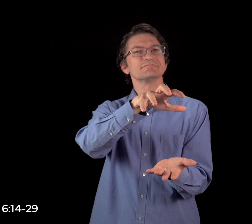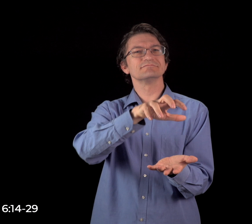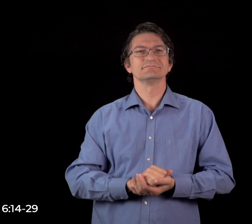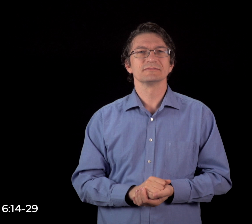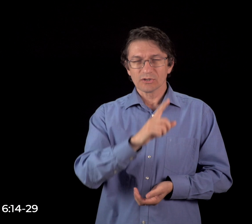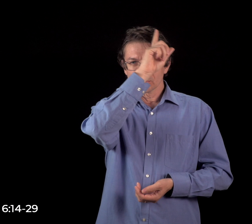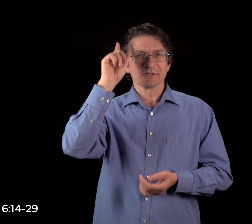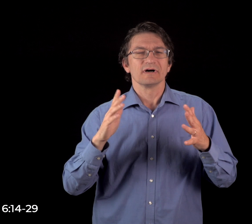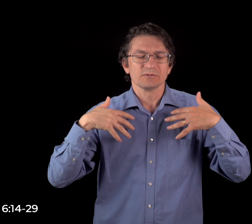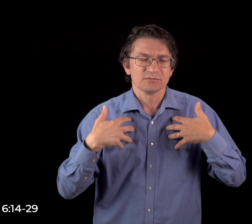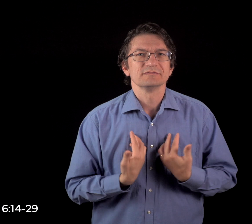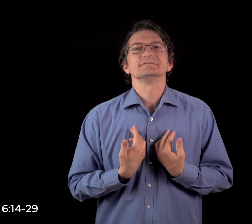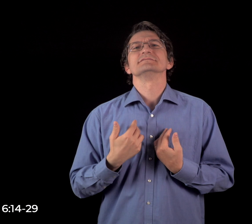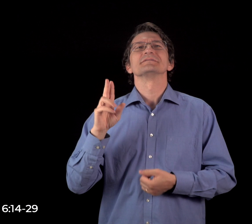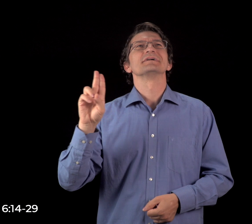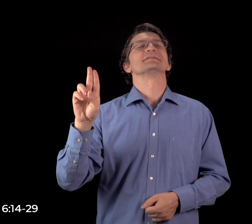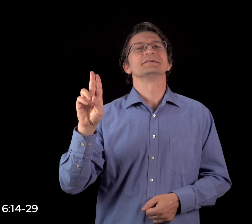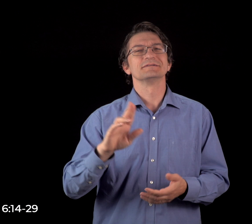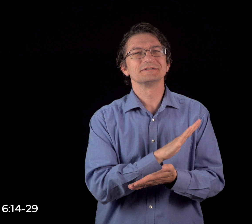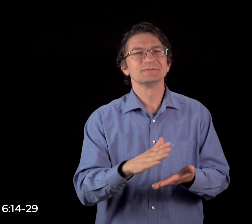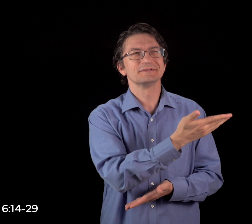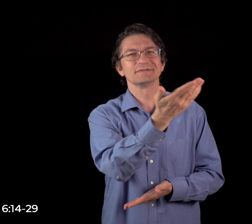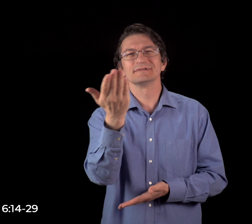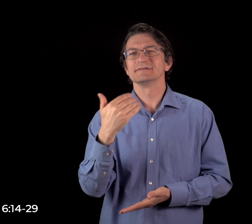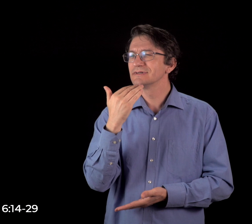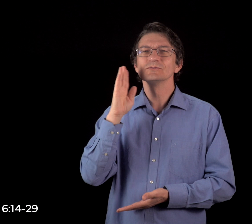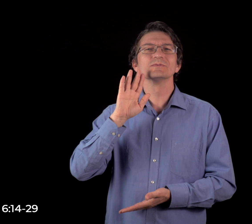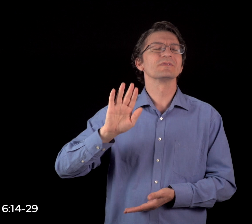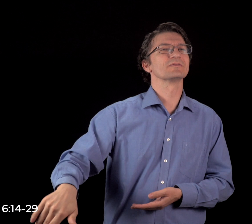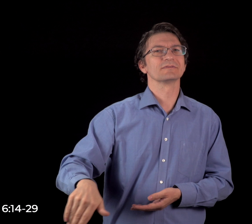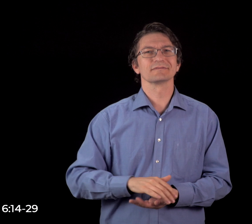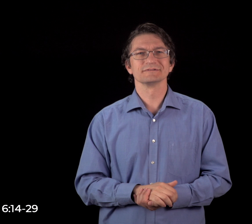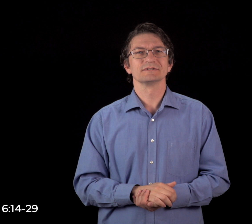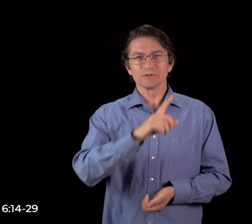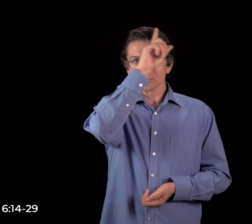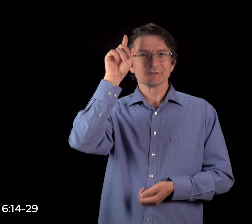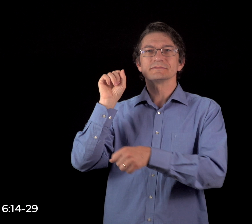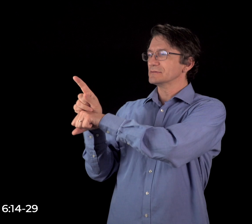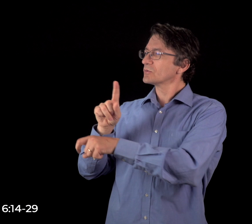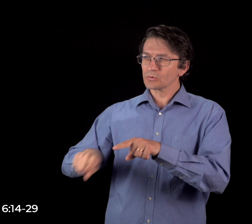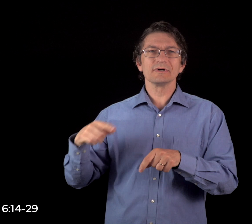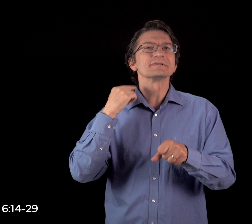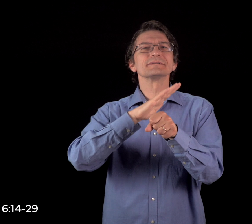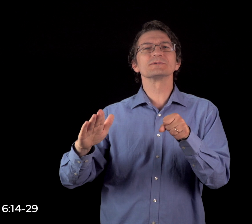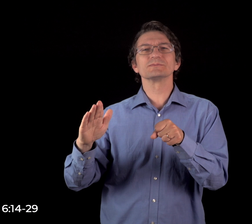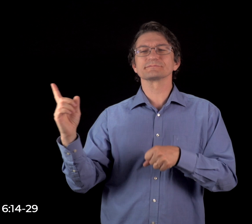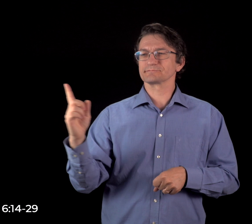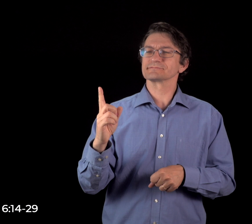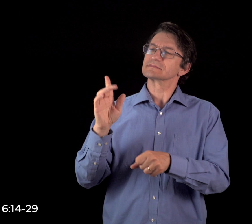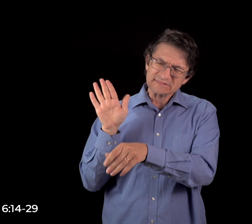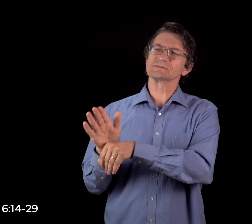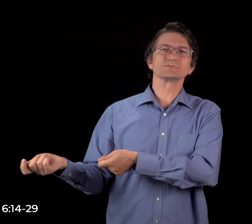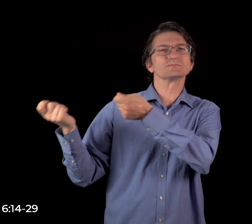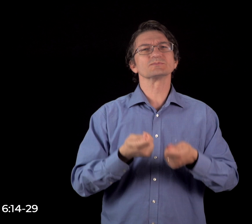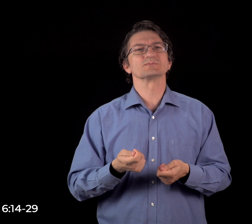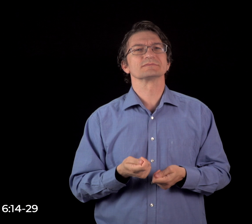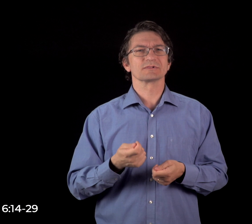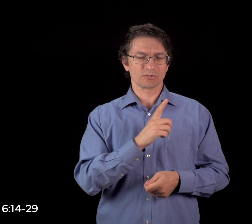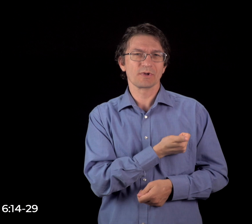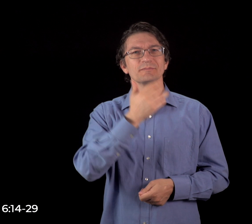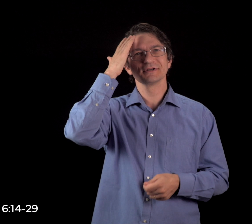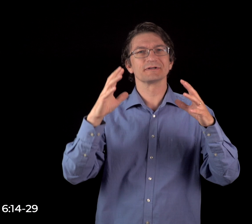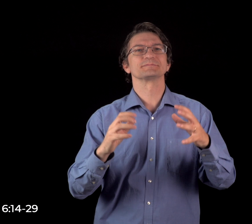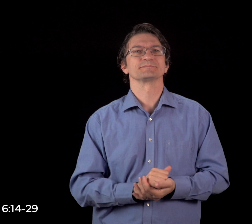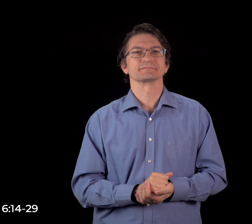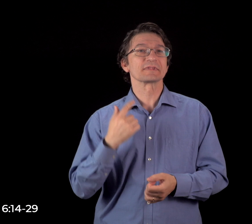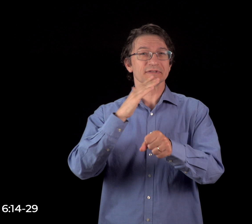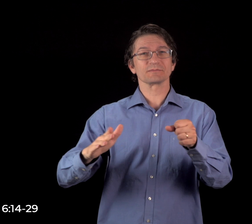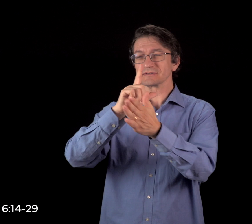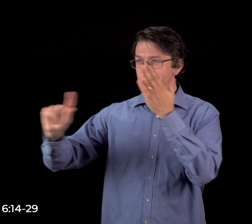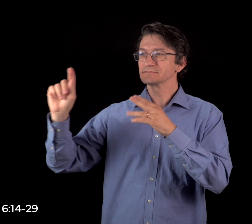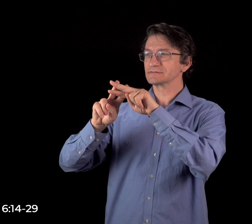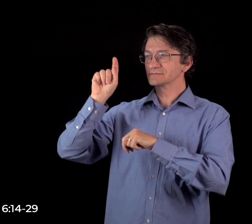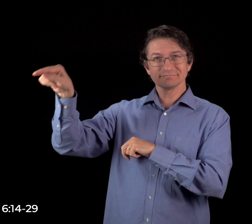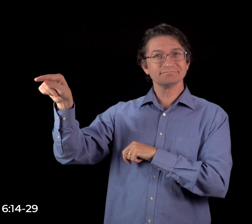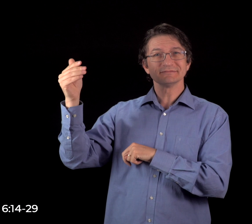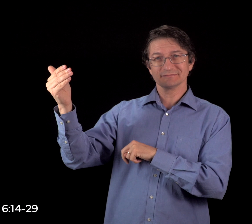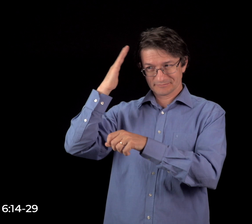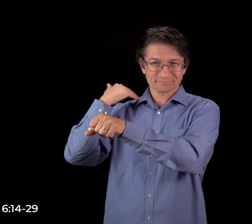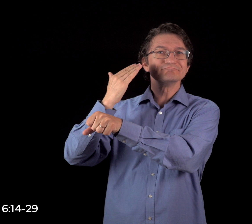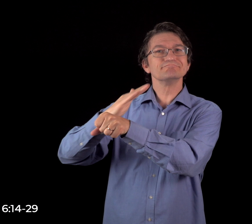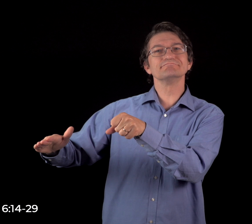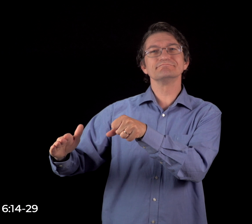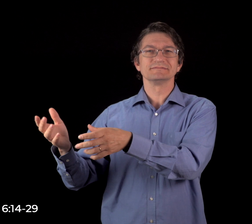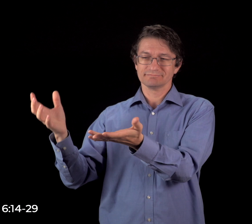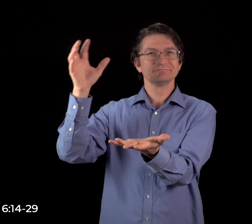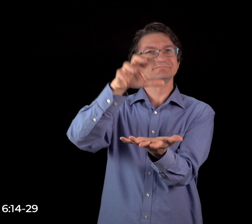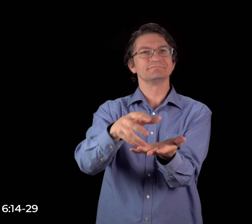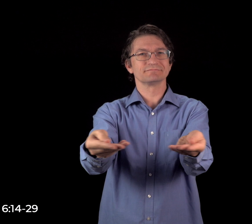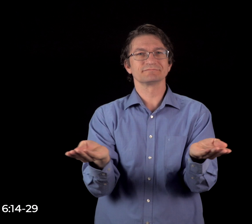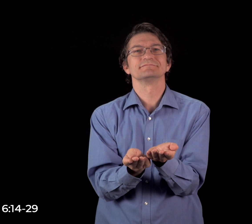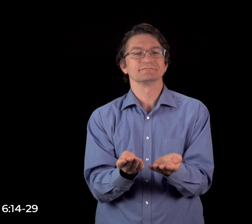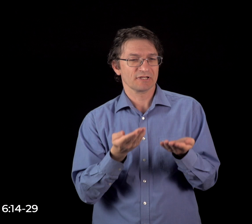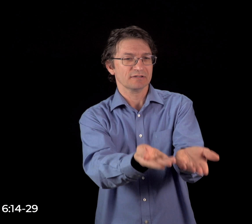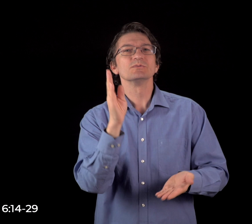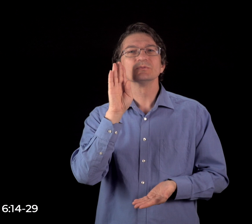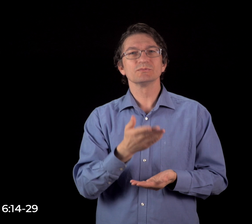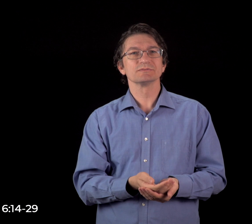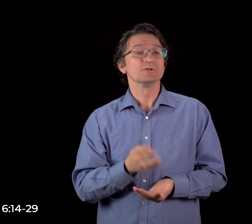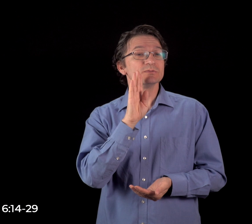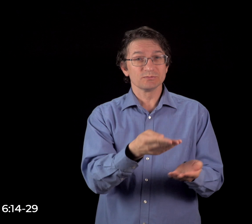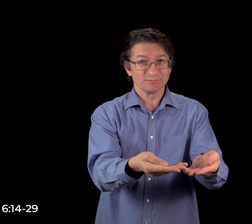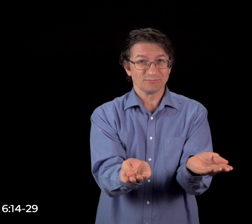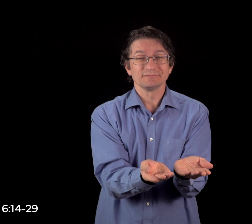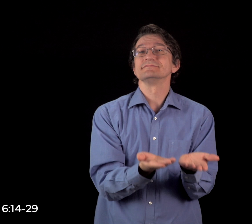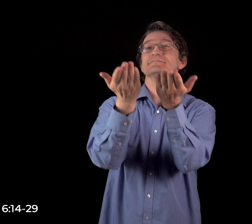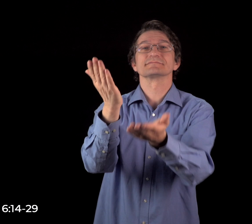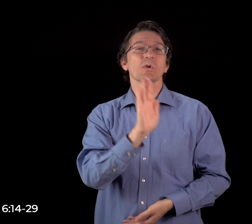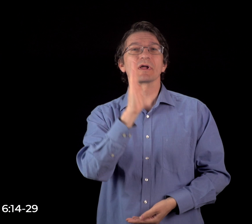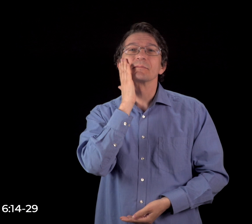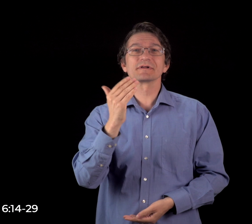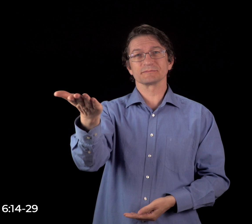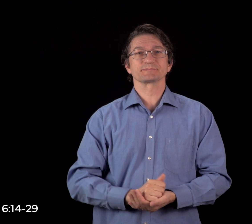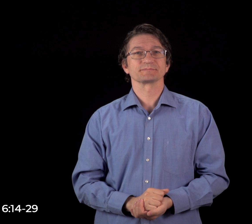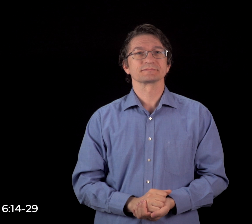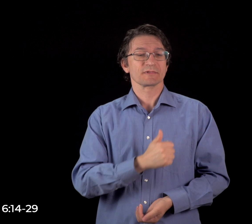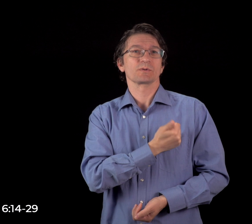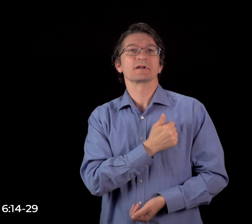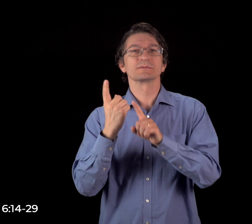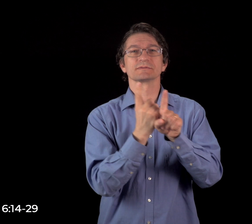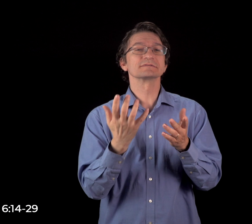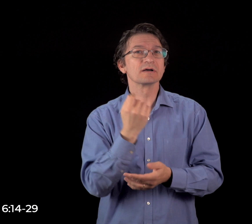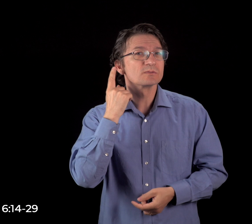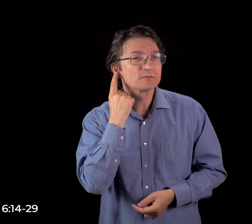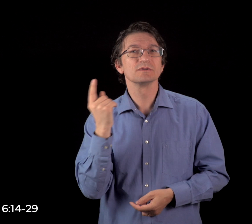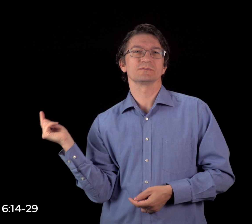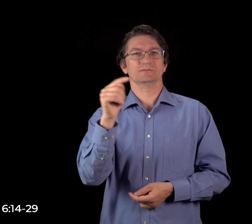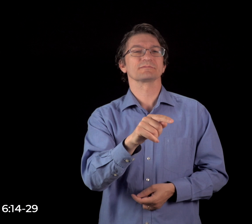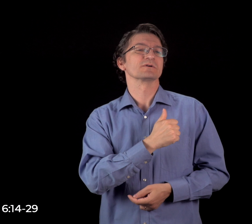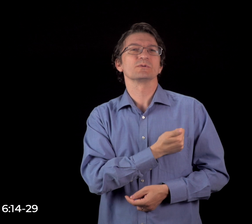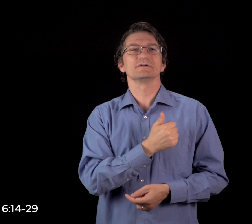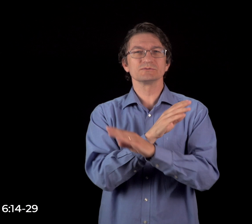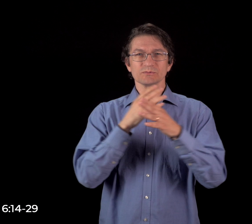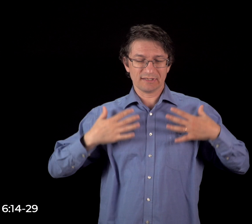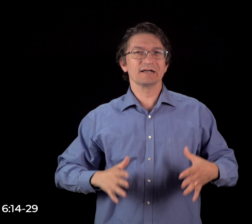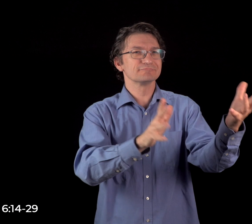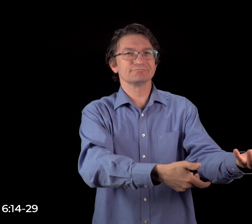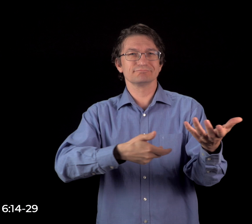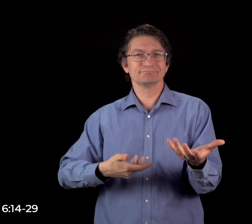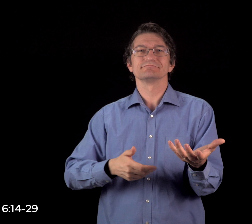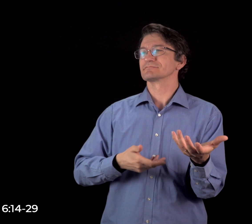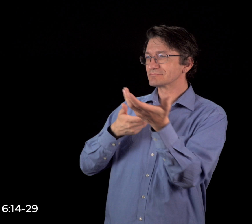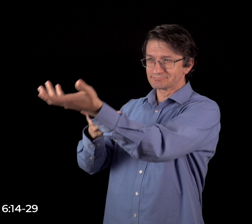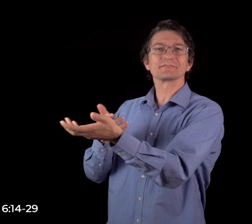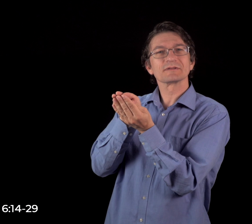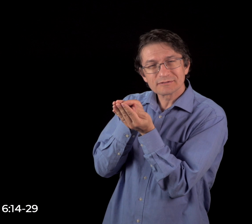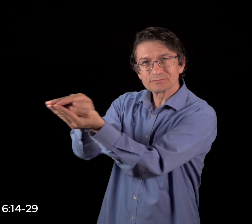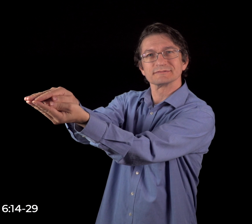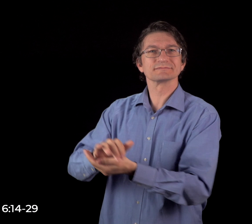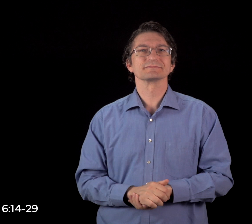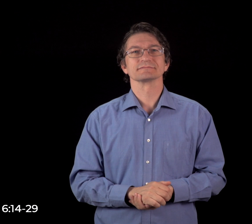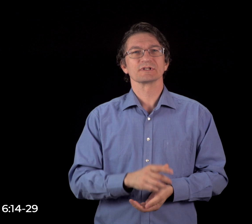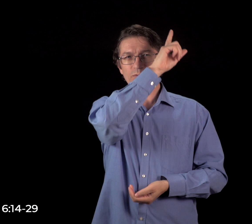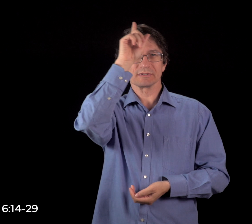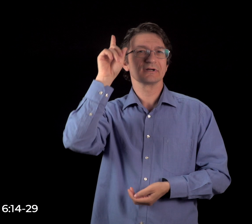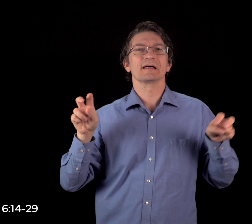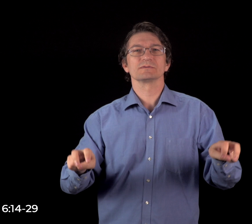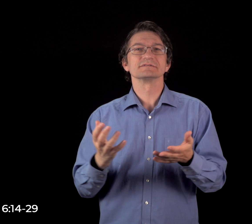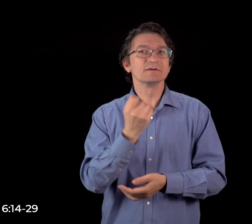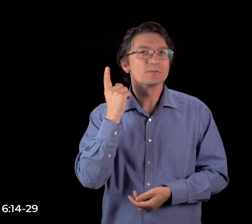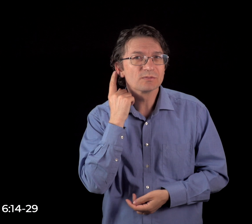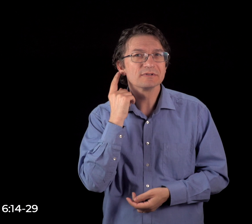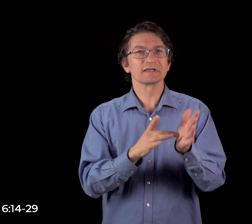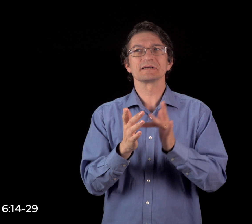Then she went out and asked her mother, “What should I request?” And her mother answered, “The head of John the Baptist.” At once the girl hurried back to the king with her request: “I want you to give me the head of John the Baptist on a platter immediately.”